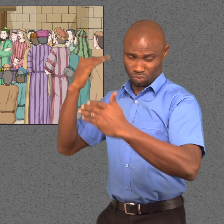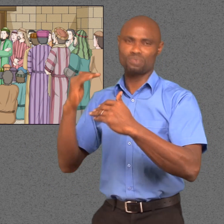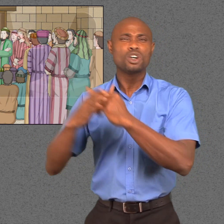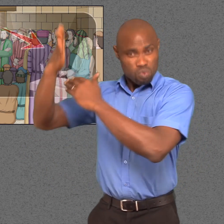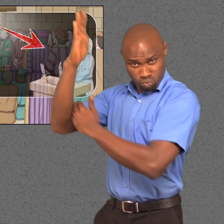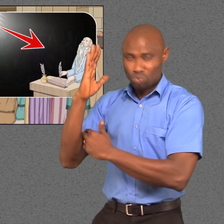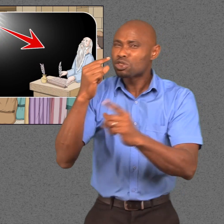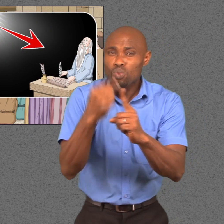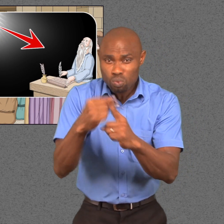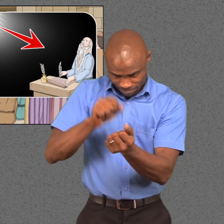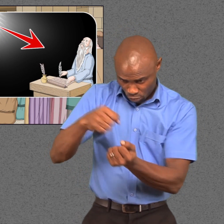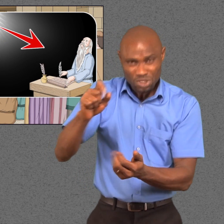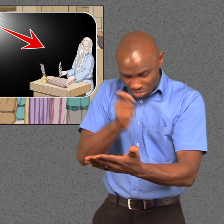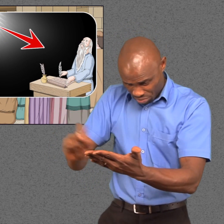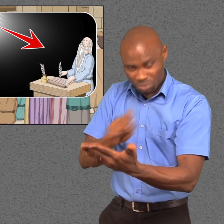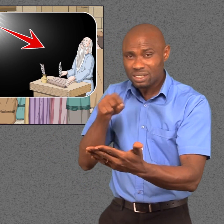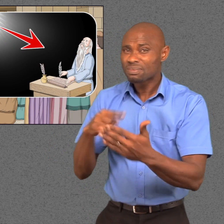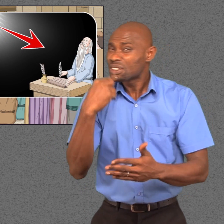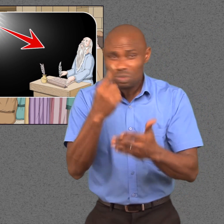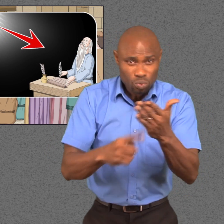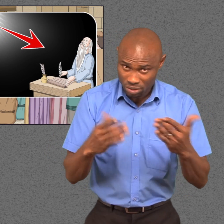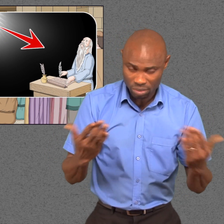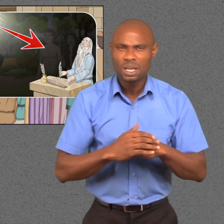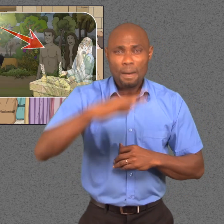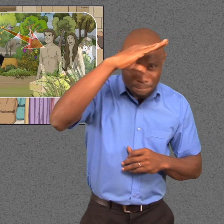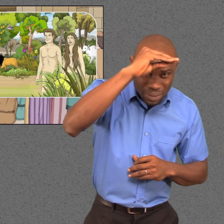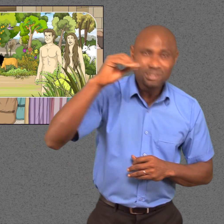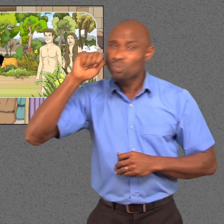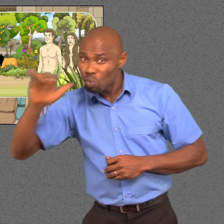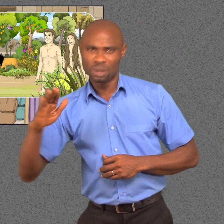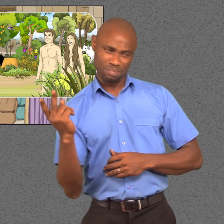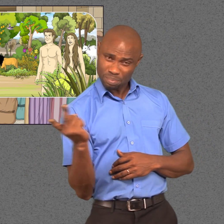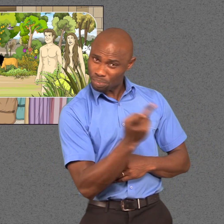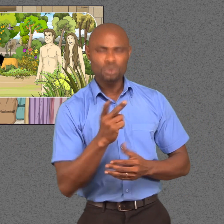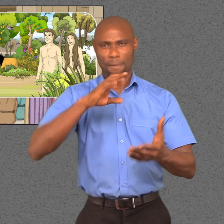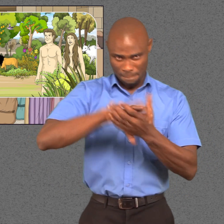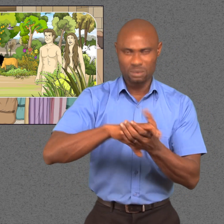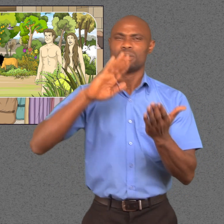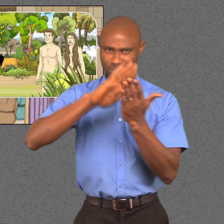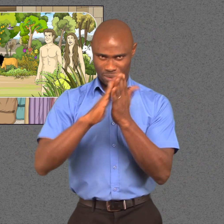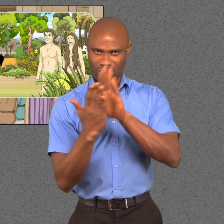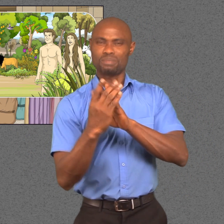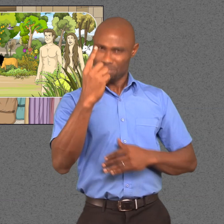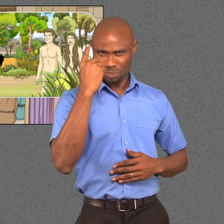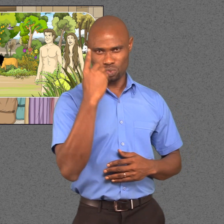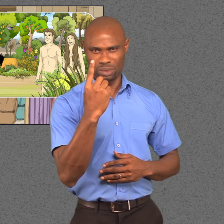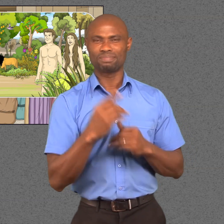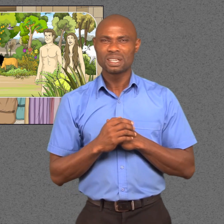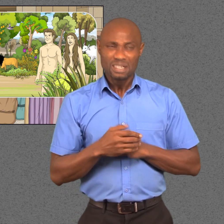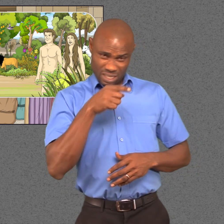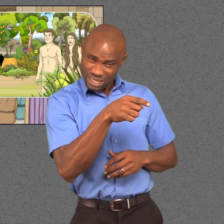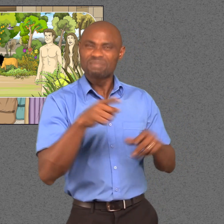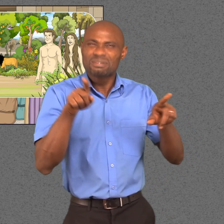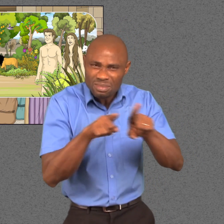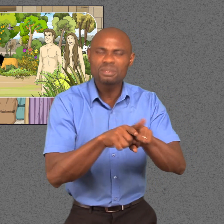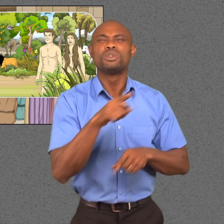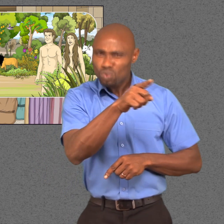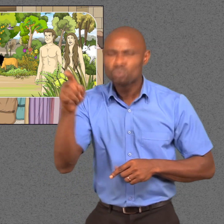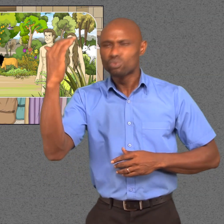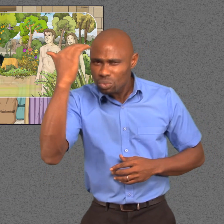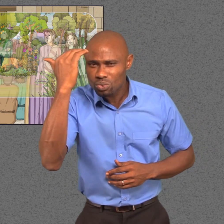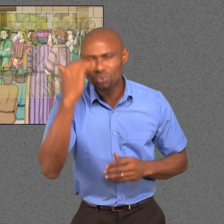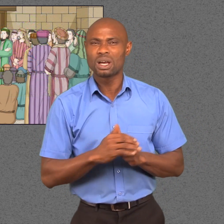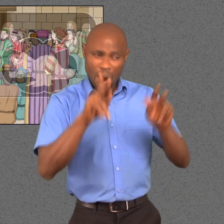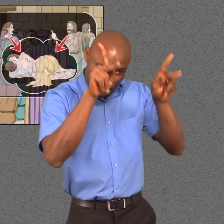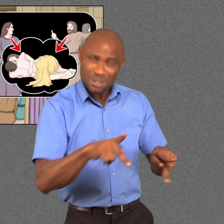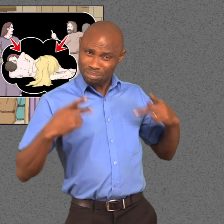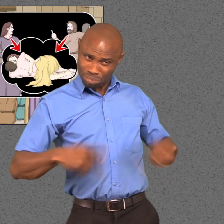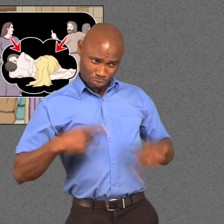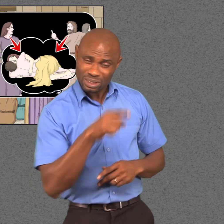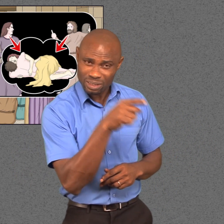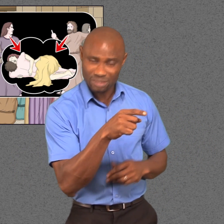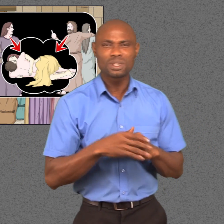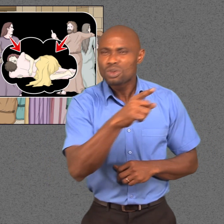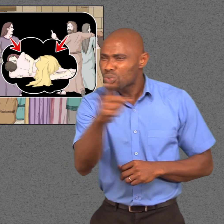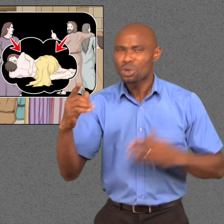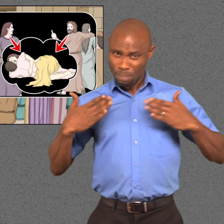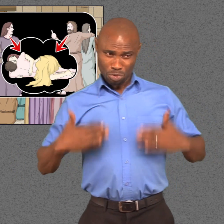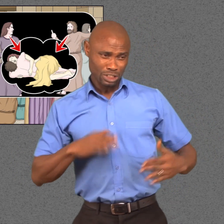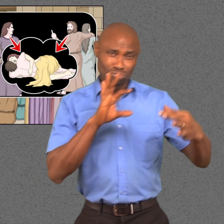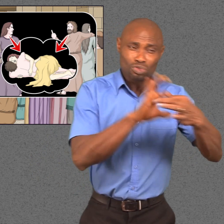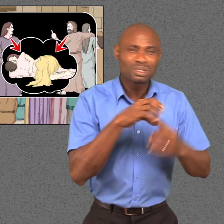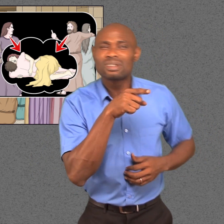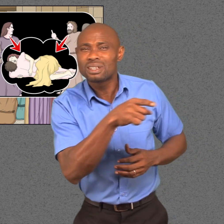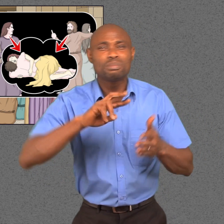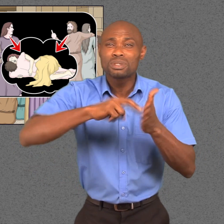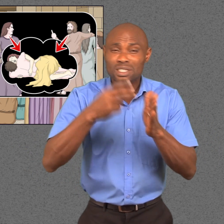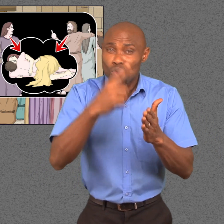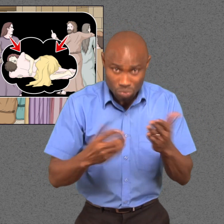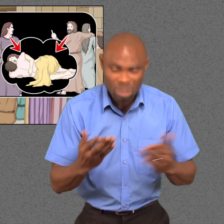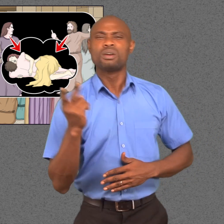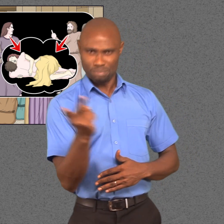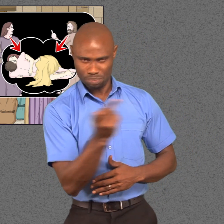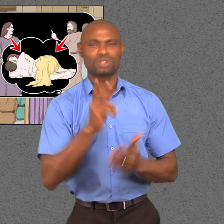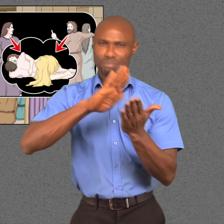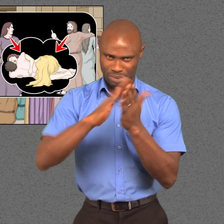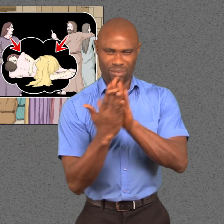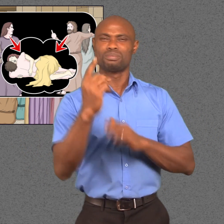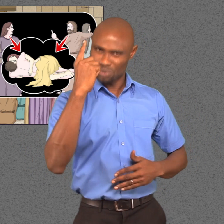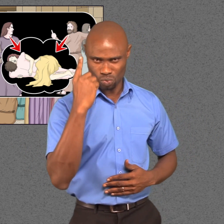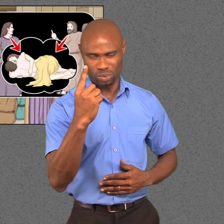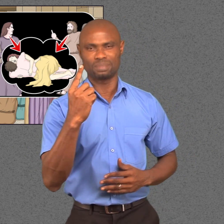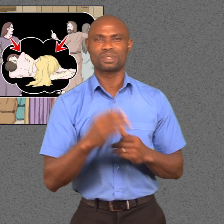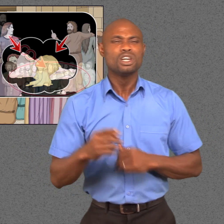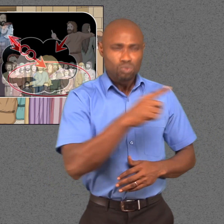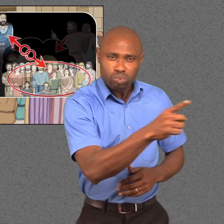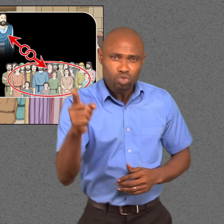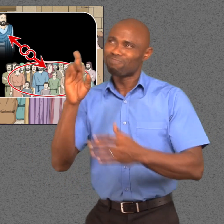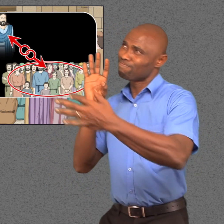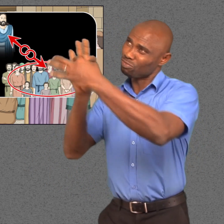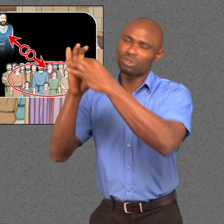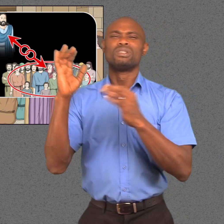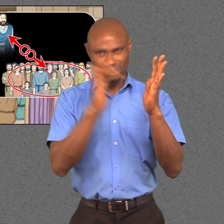For it is said, “The two will become one flesh.”